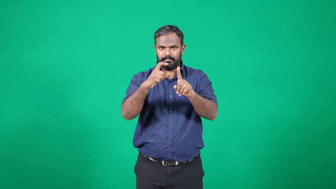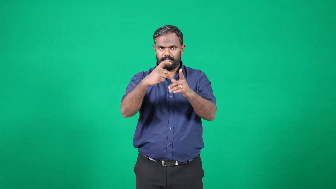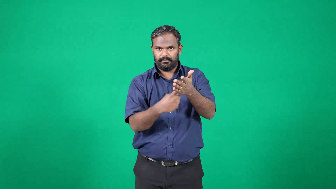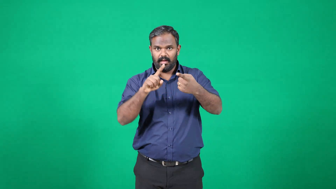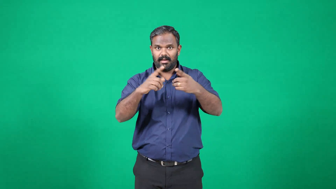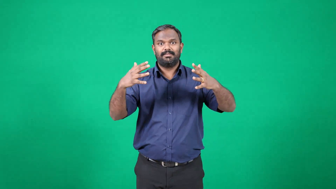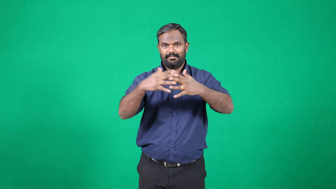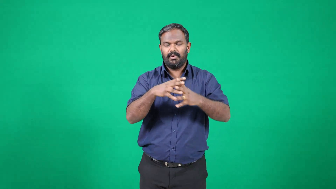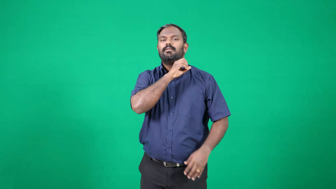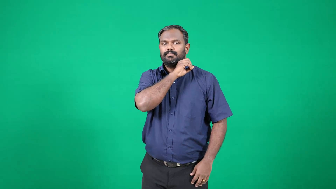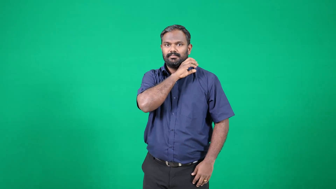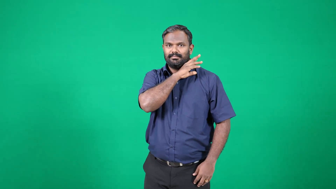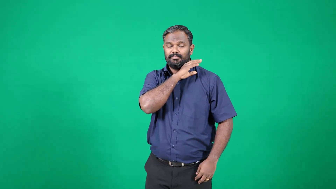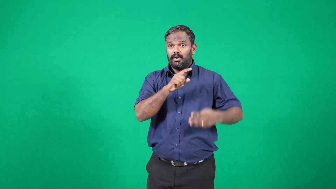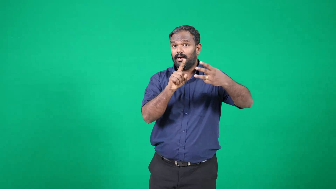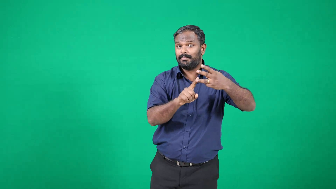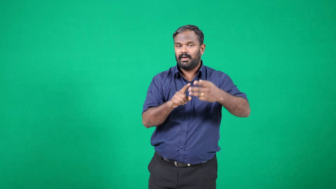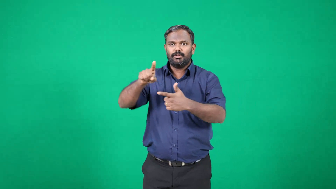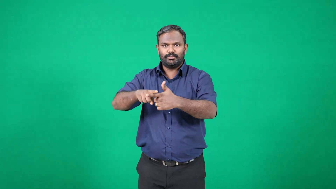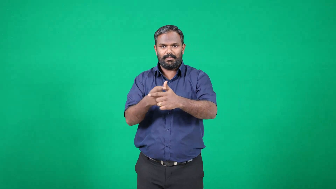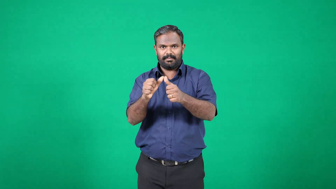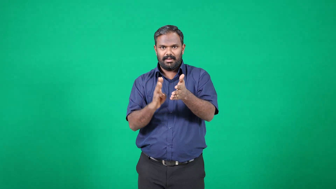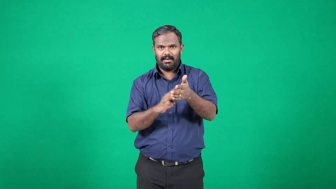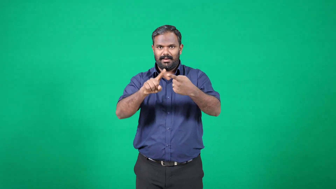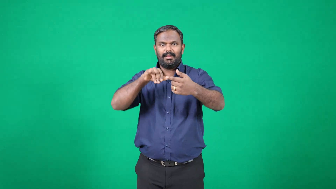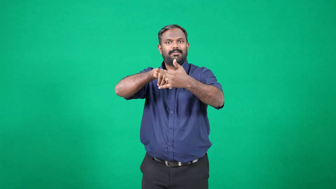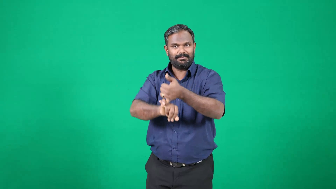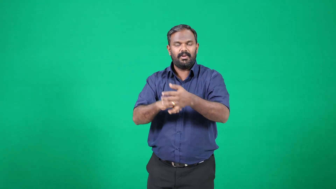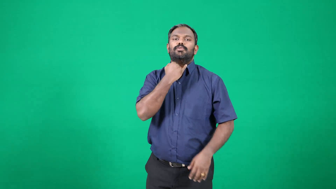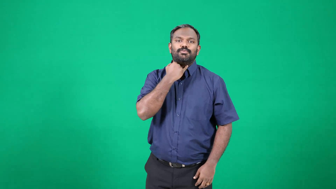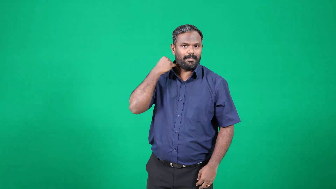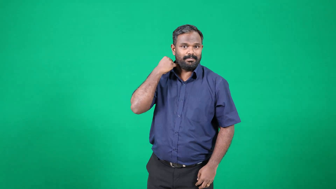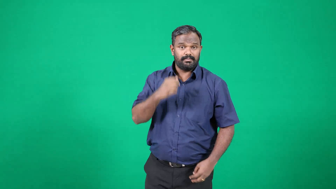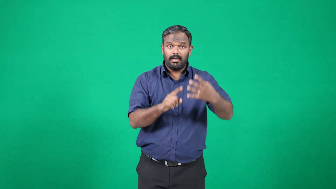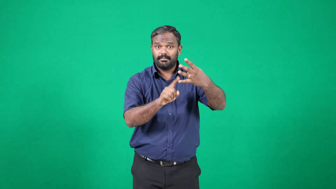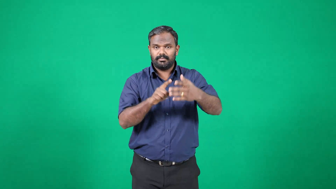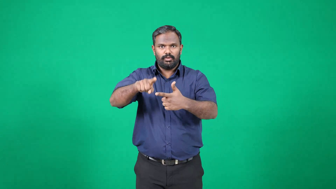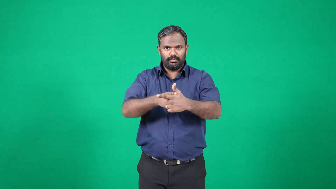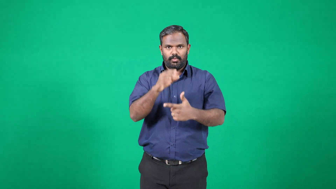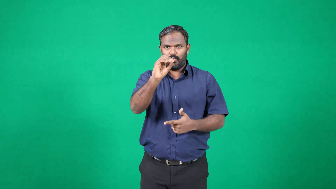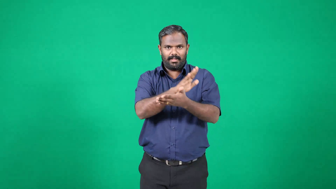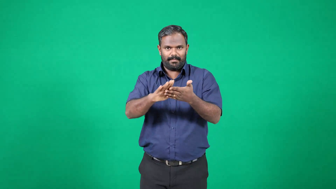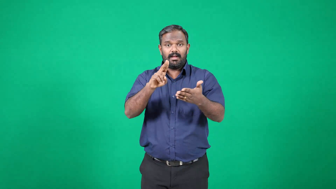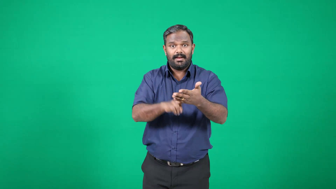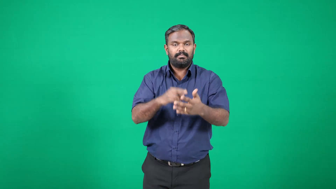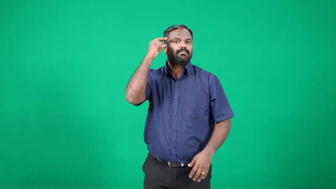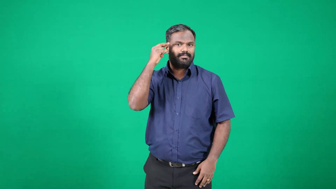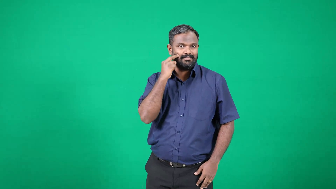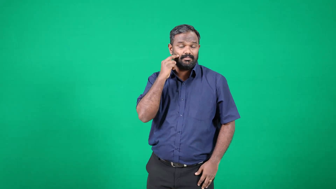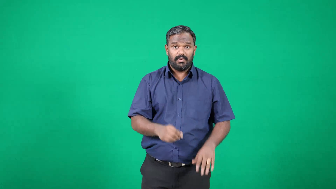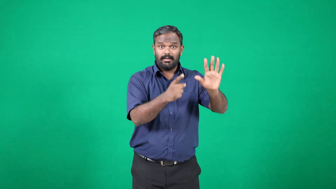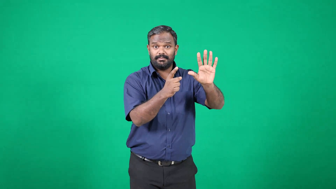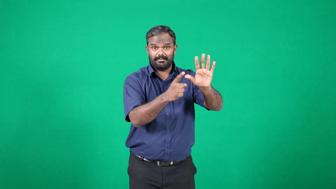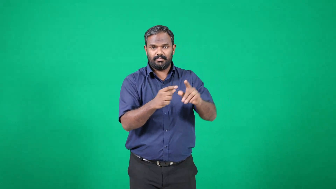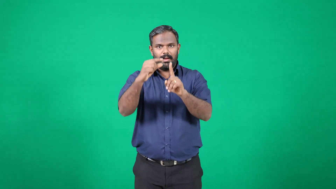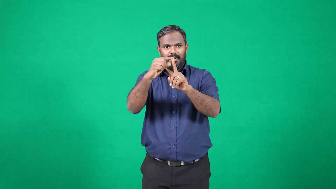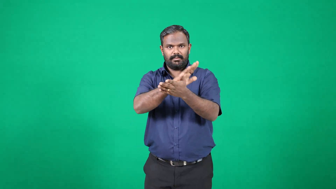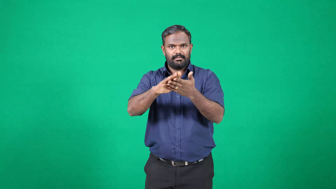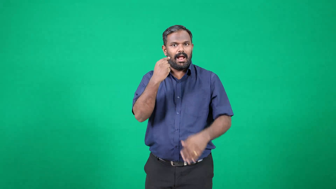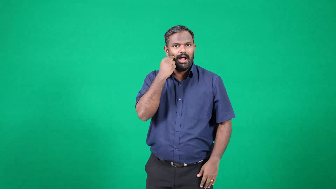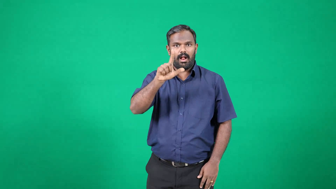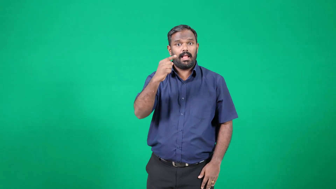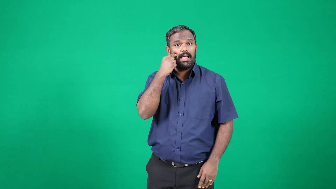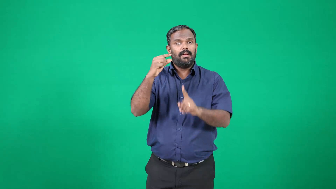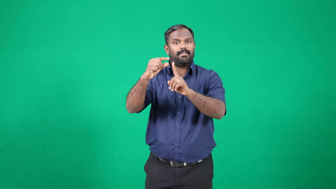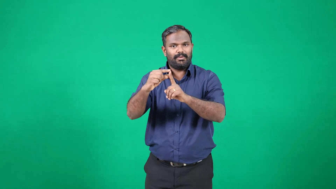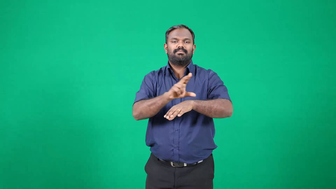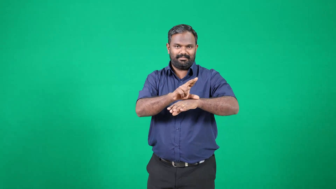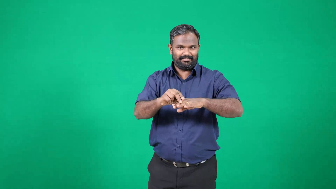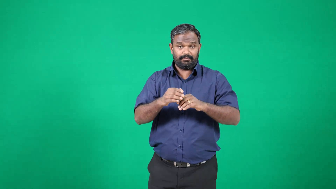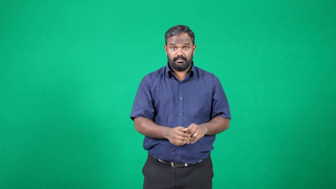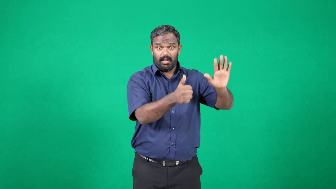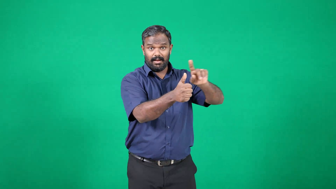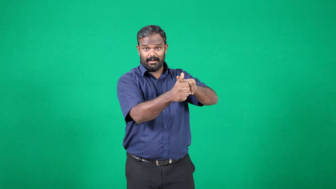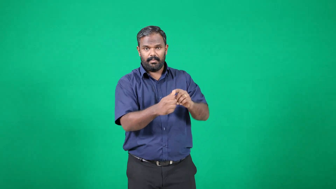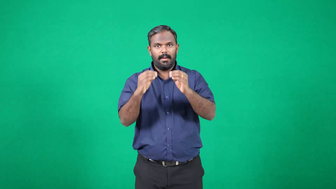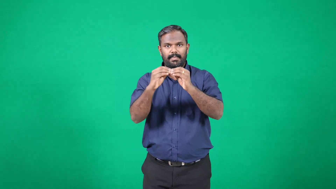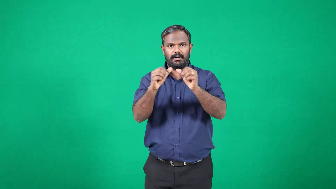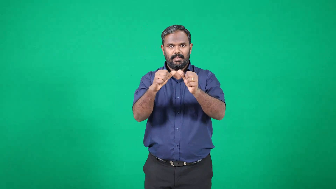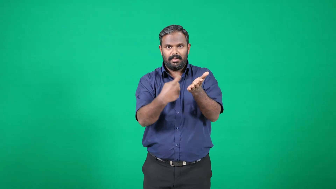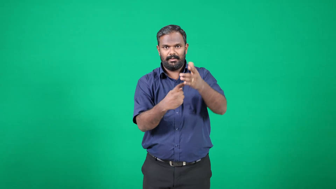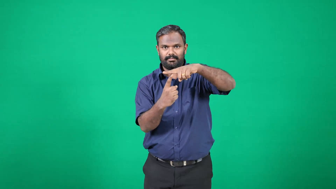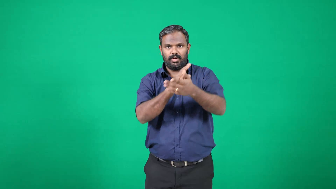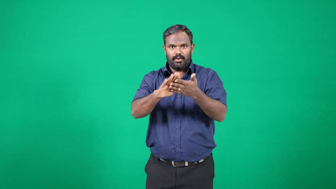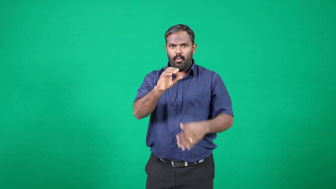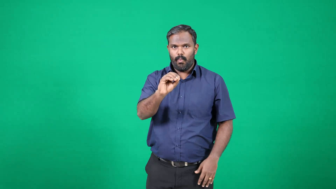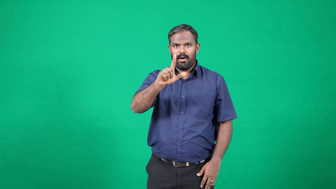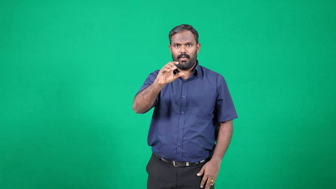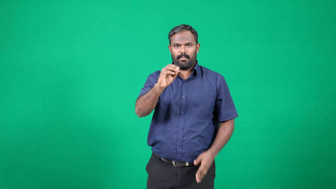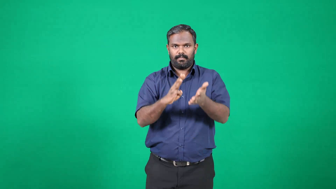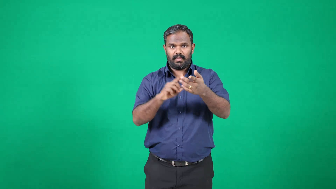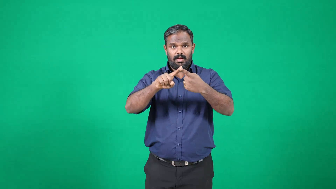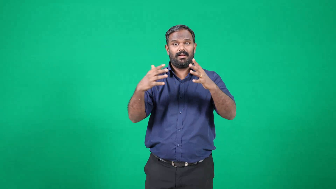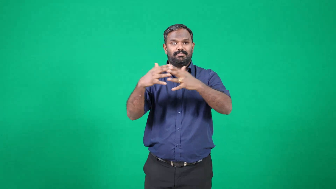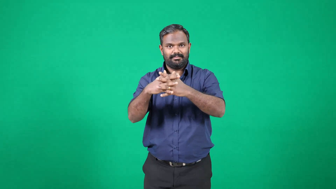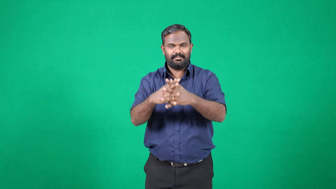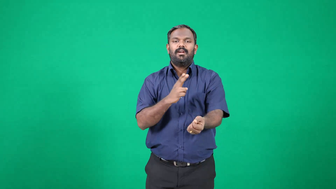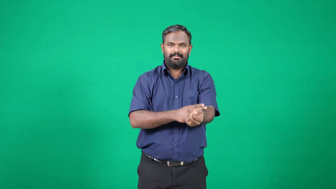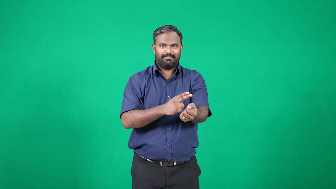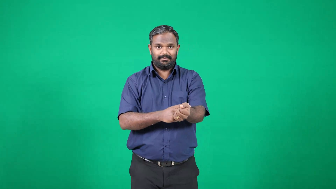James and John; Philip and Bartholomew;